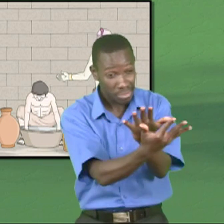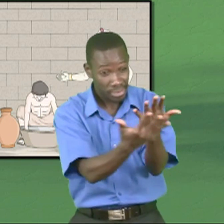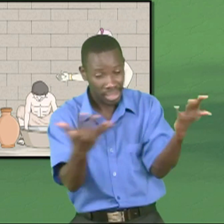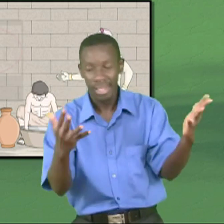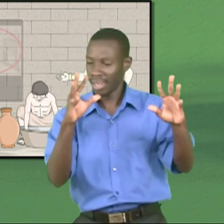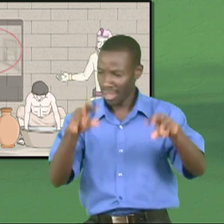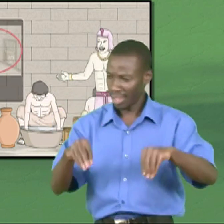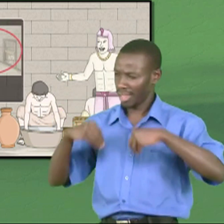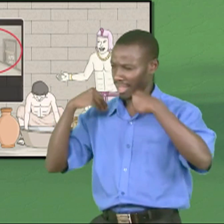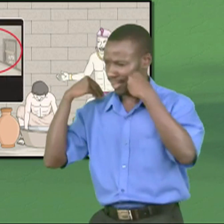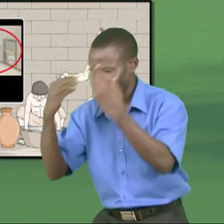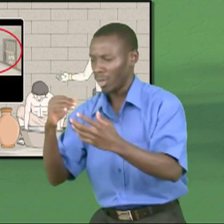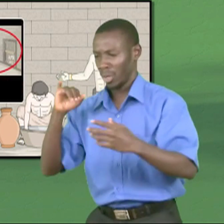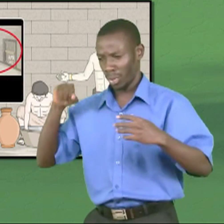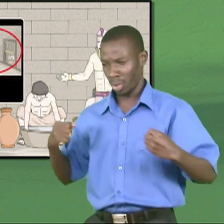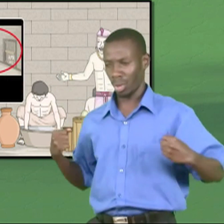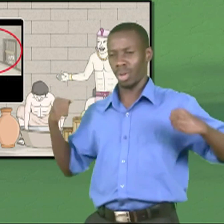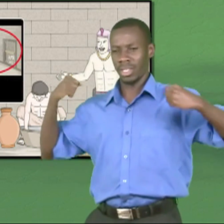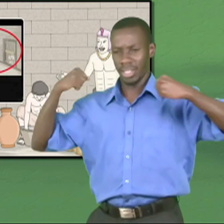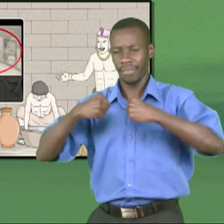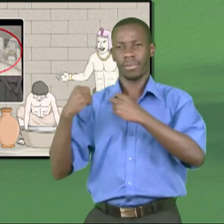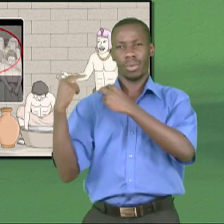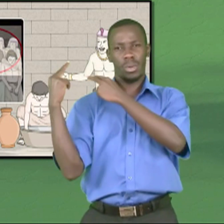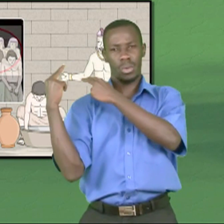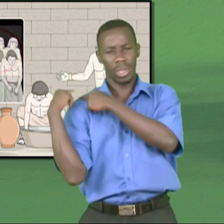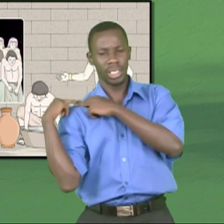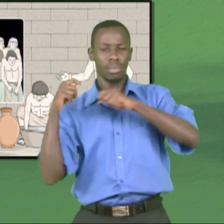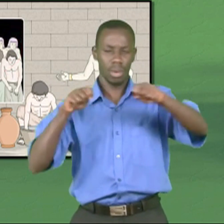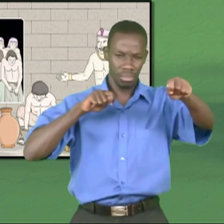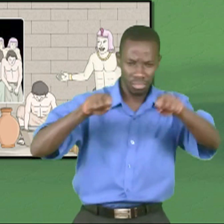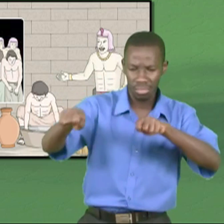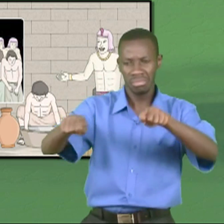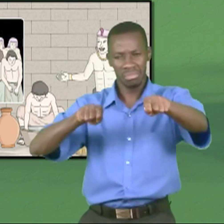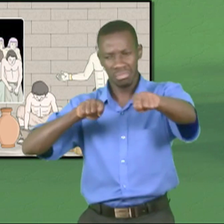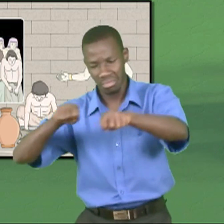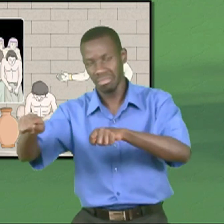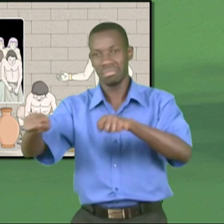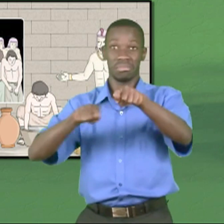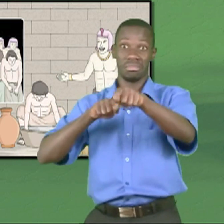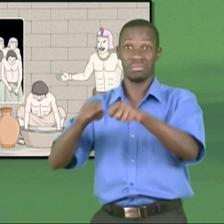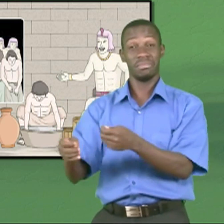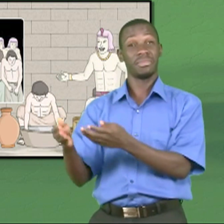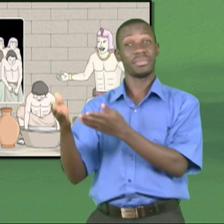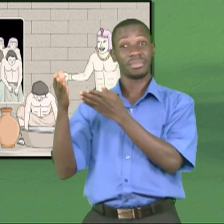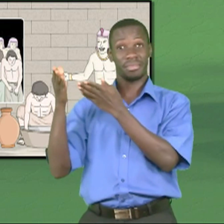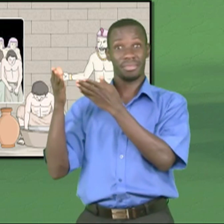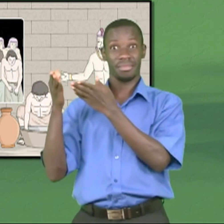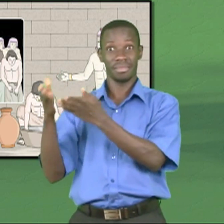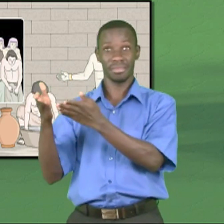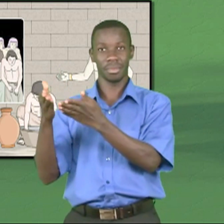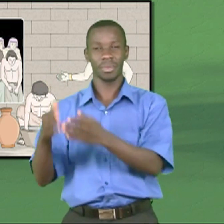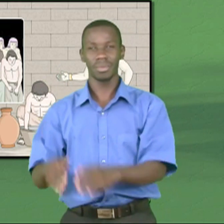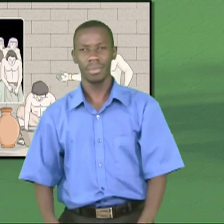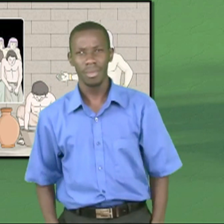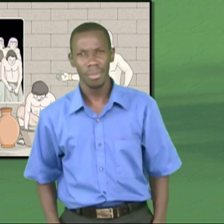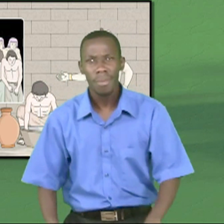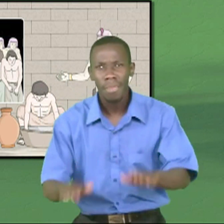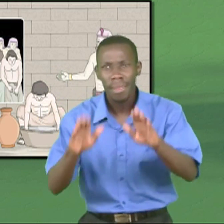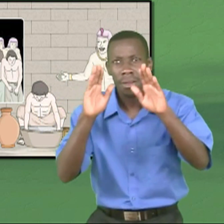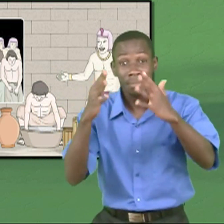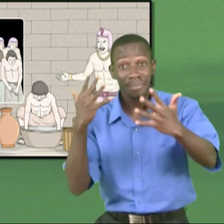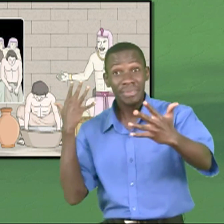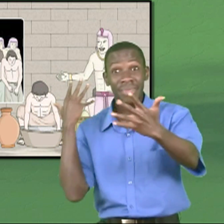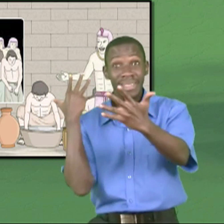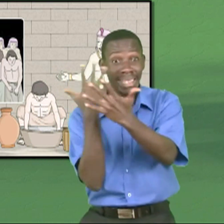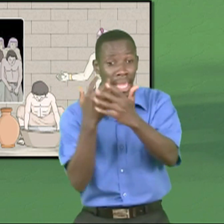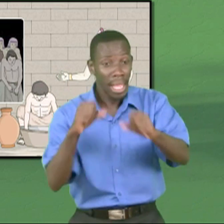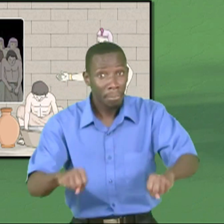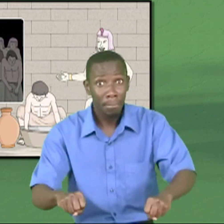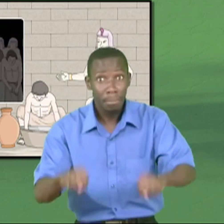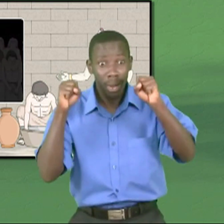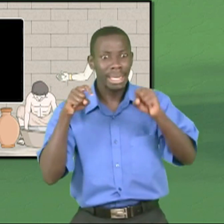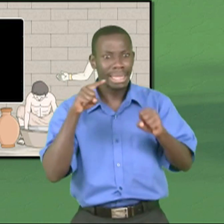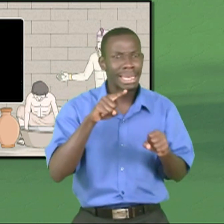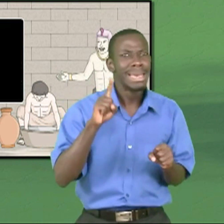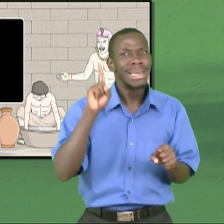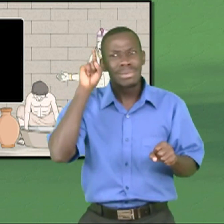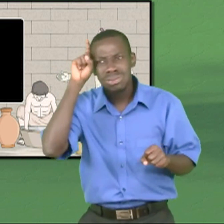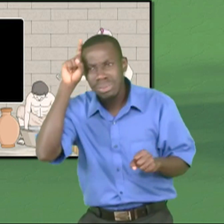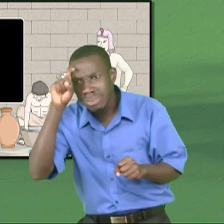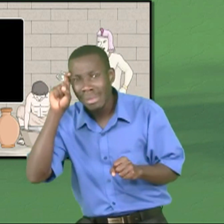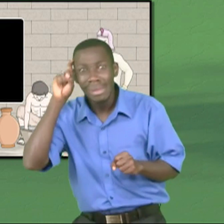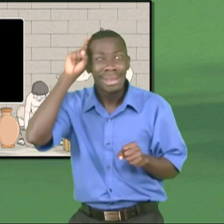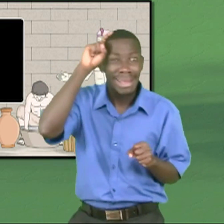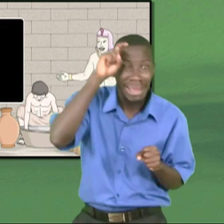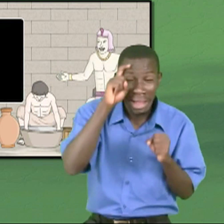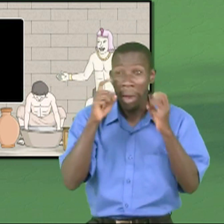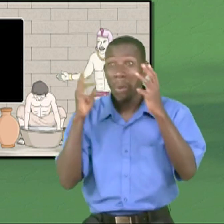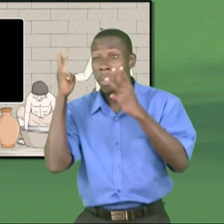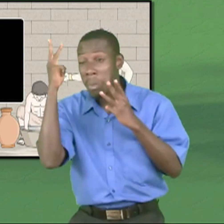And the warden put all the prisoners under Joseph’s care, so that he was responsible for all that was done in the prison.